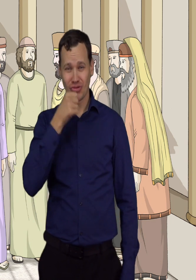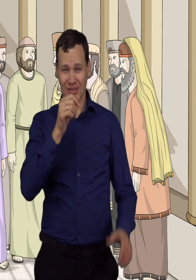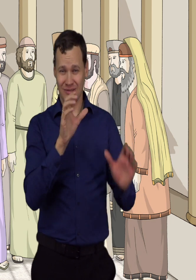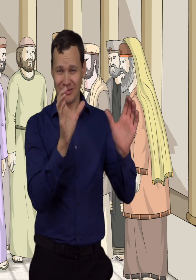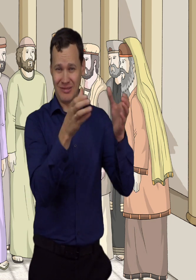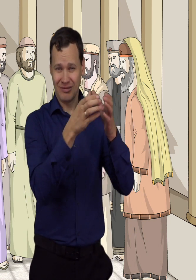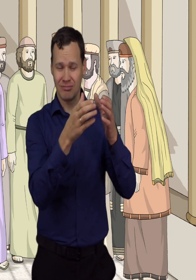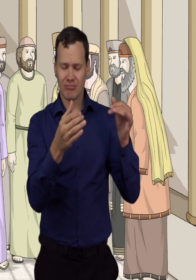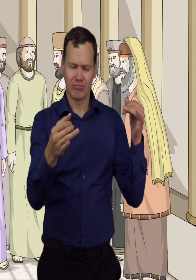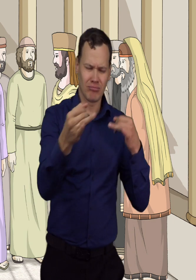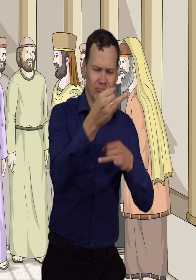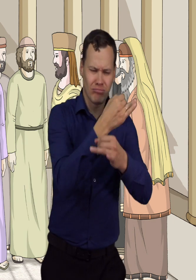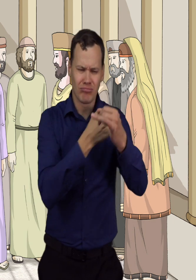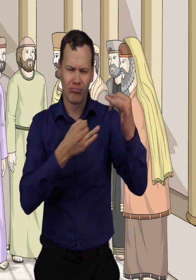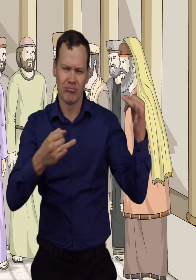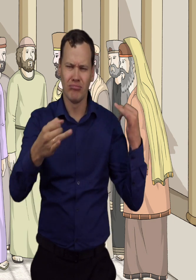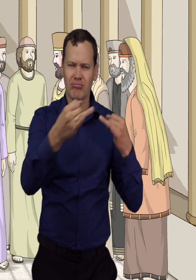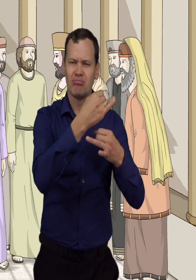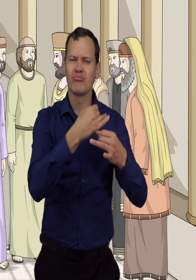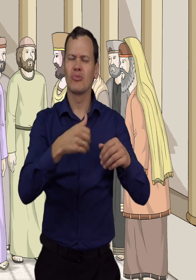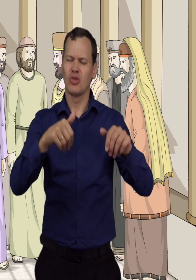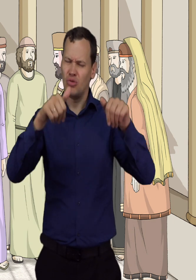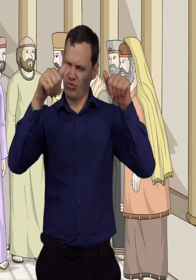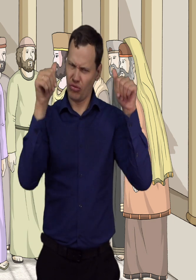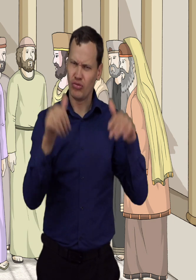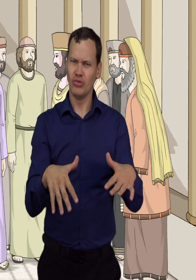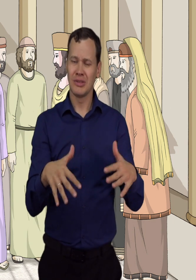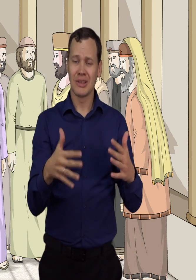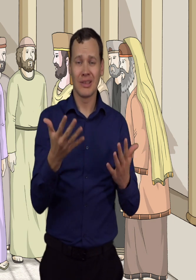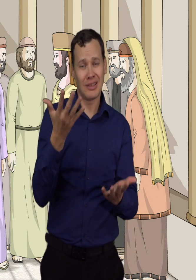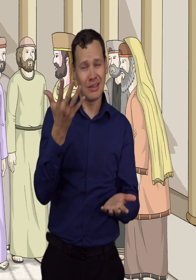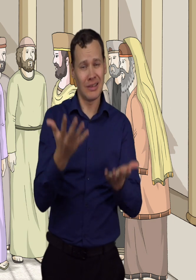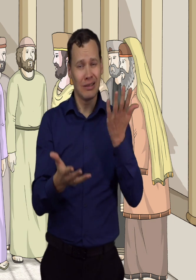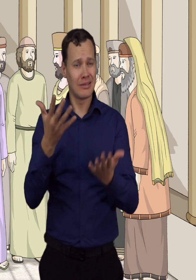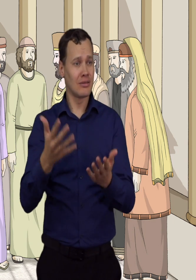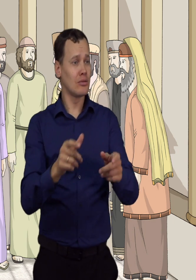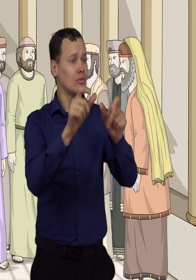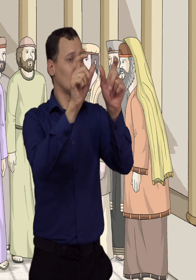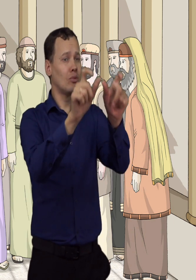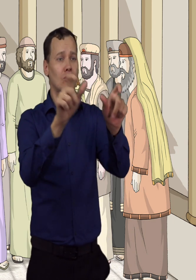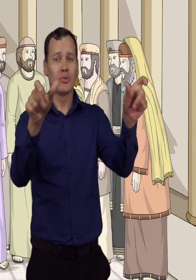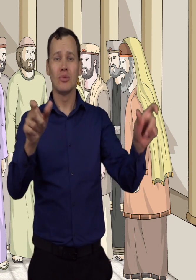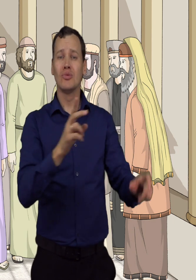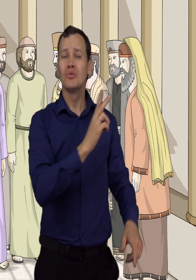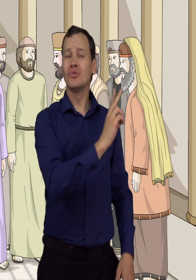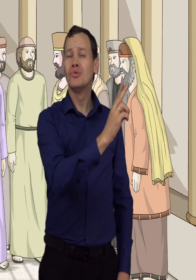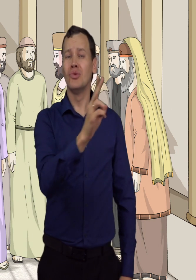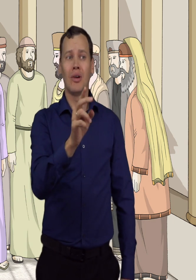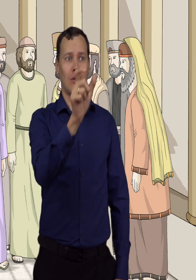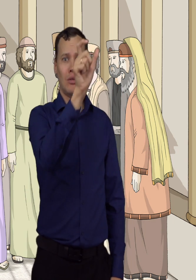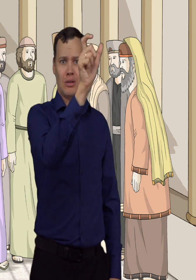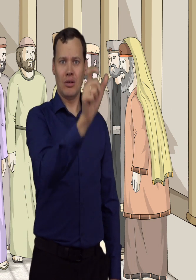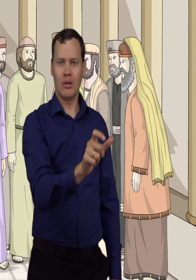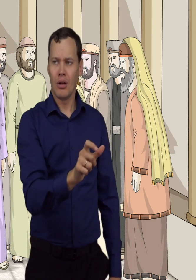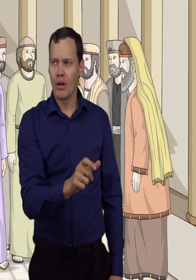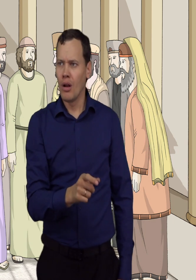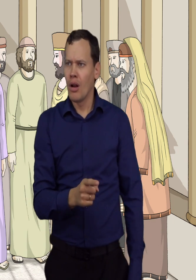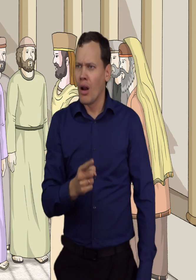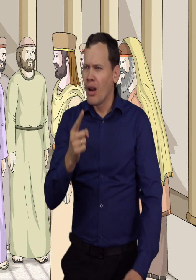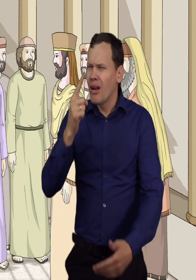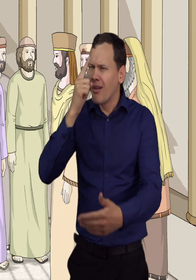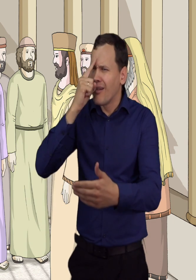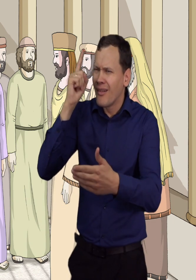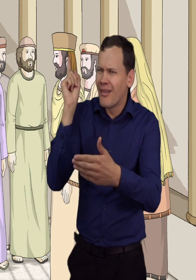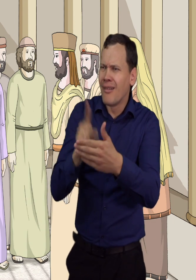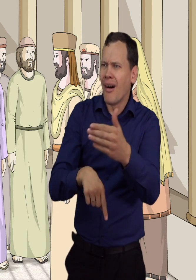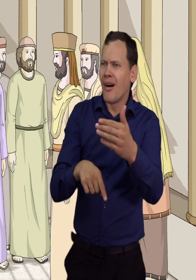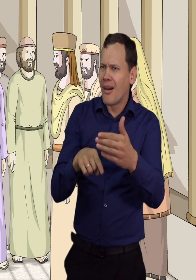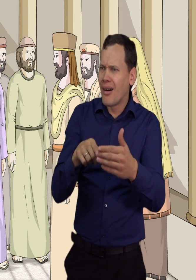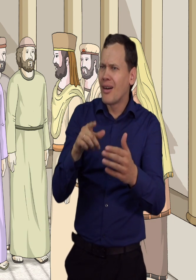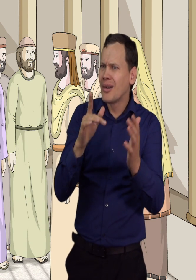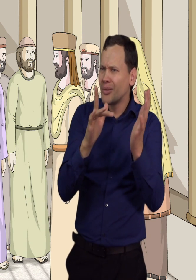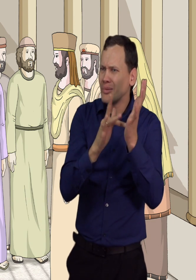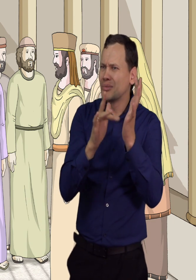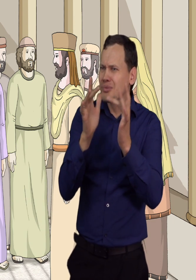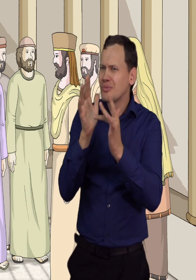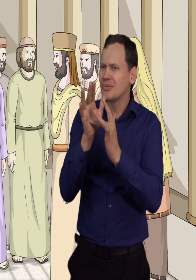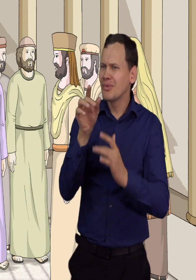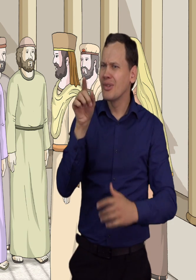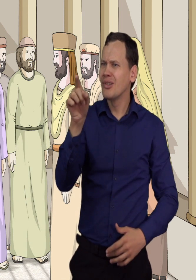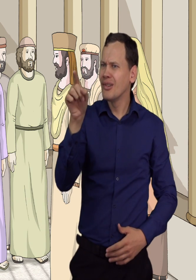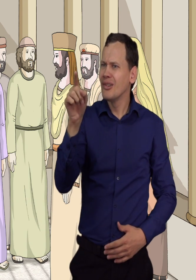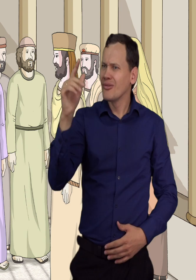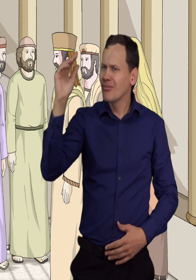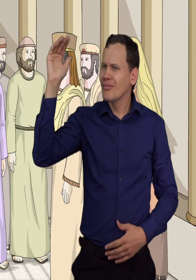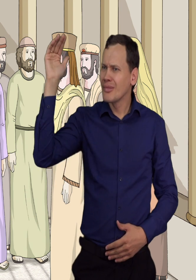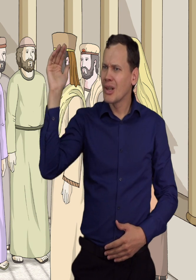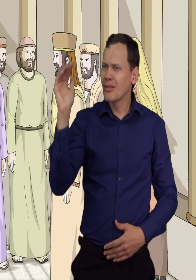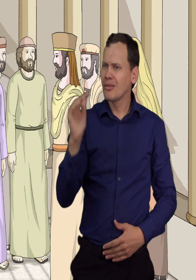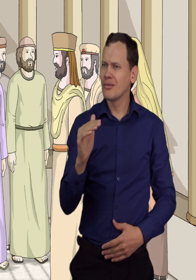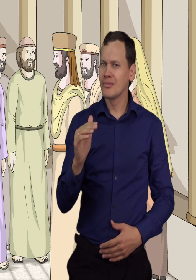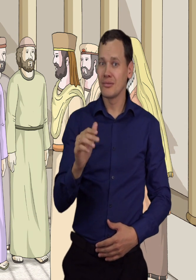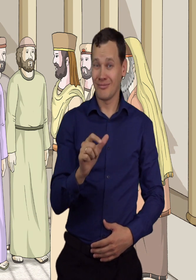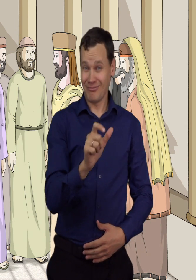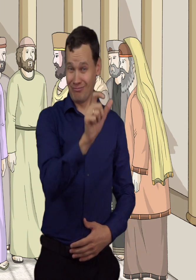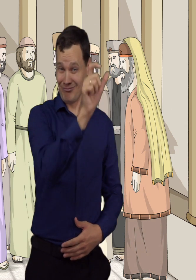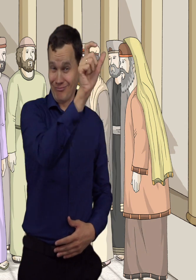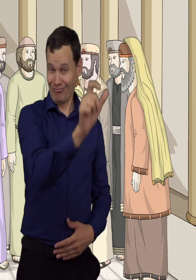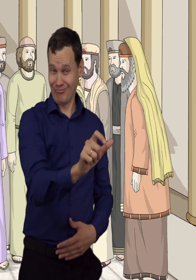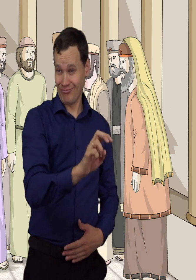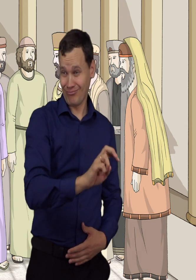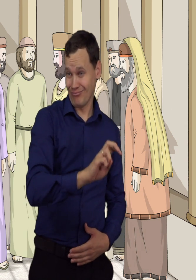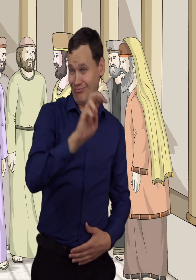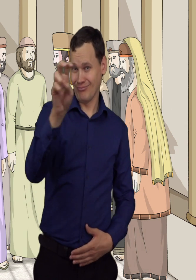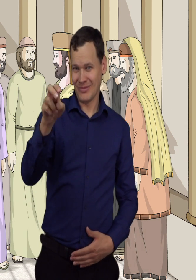His parents said this because they were afraid of the Jews.